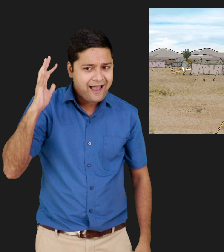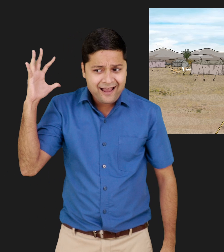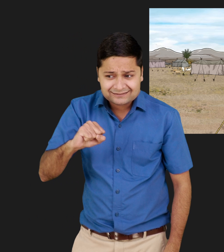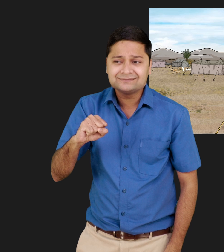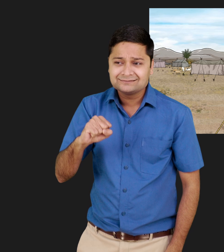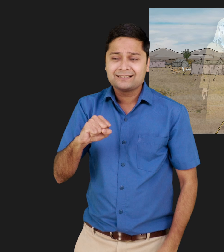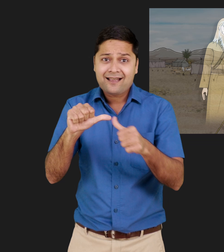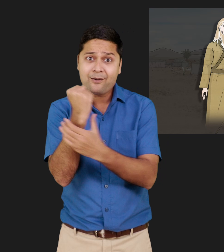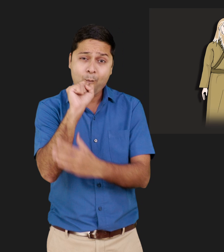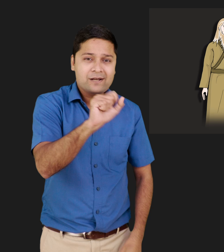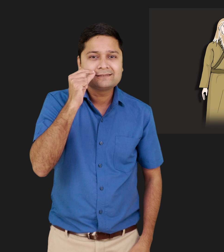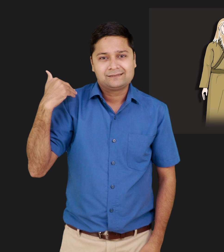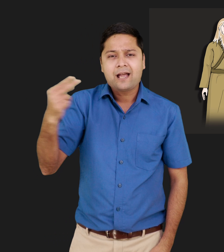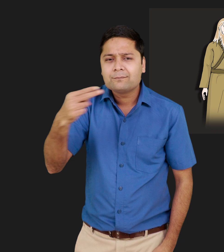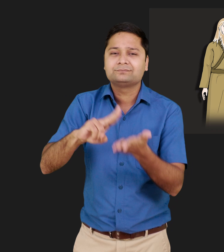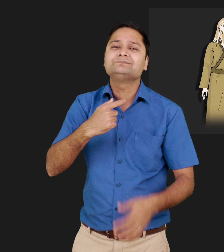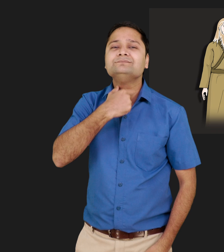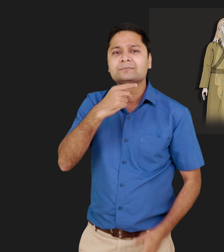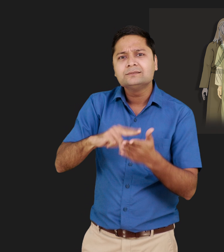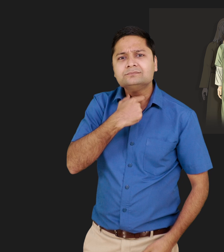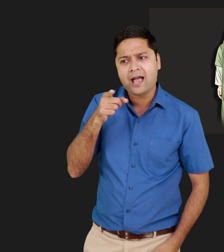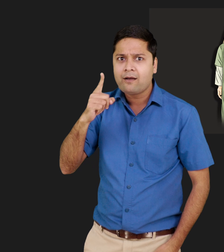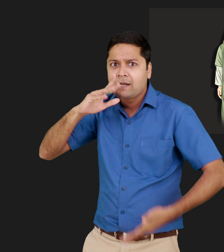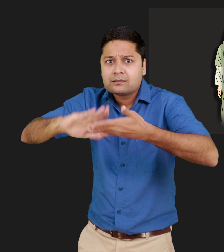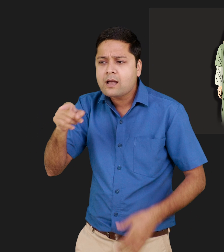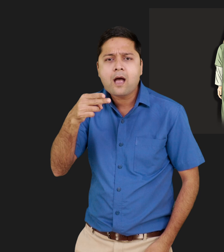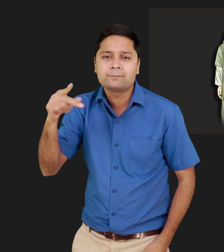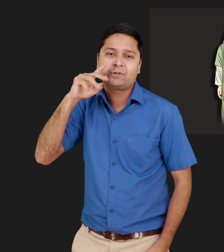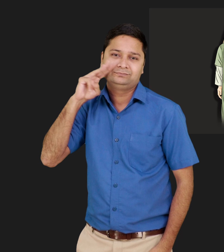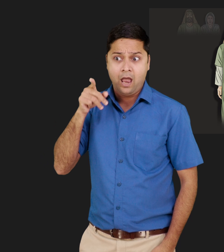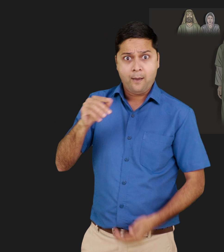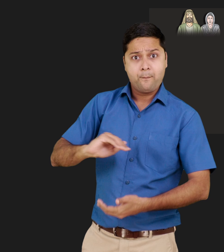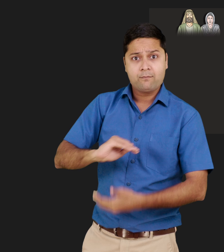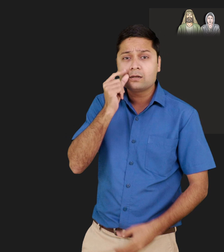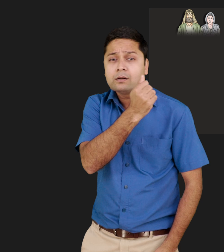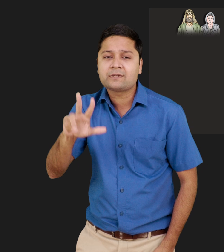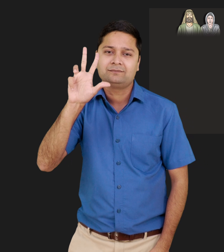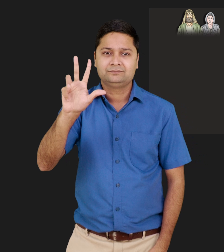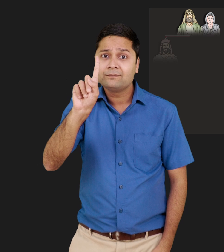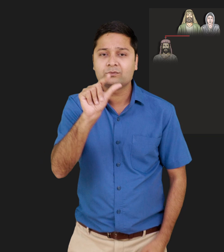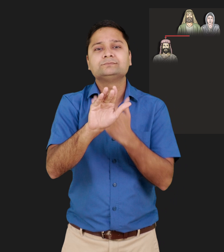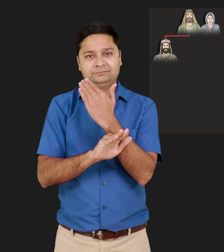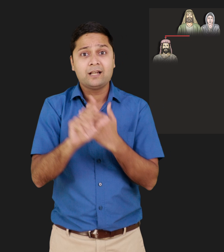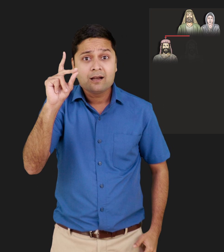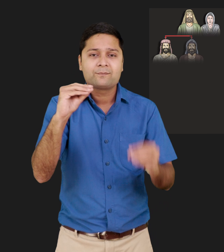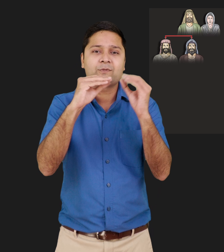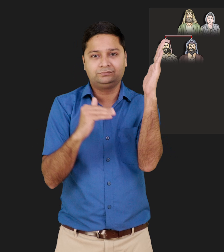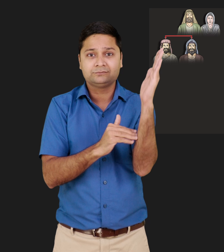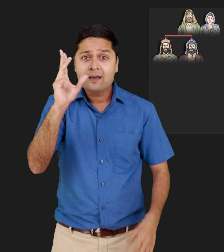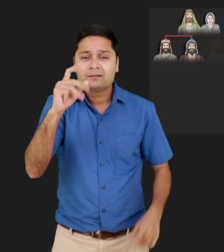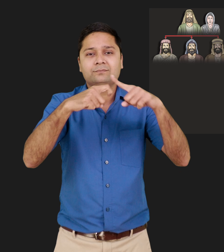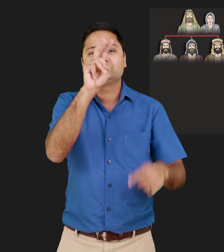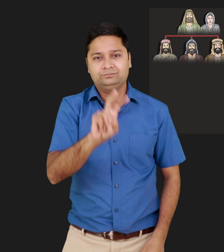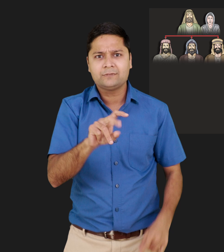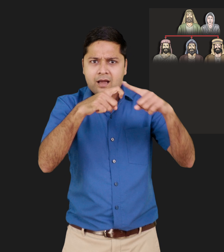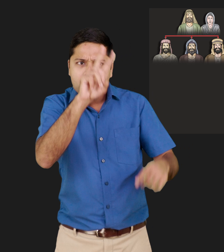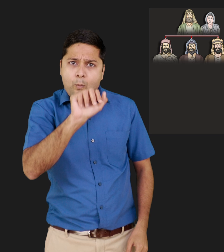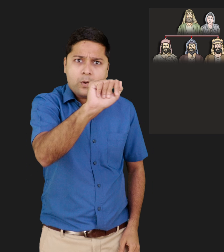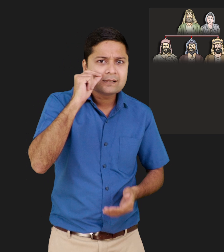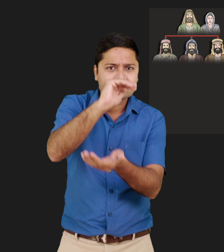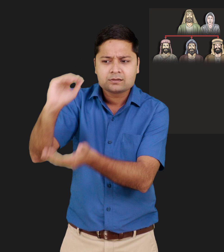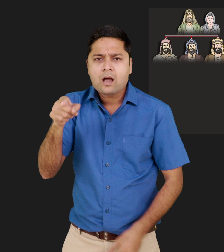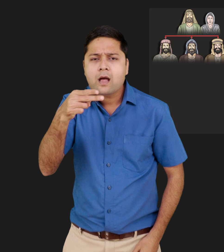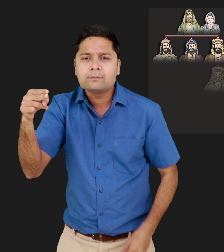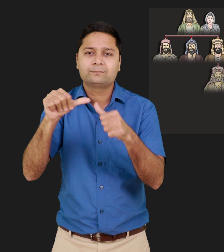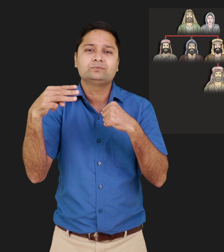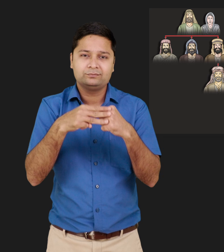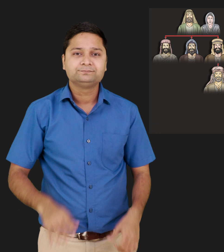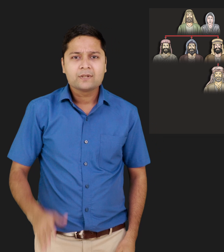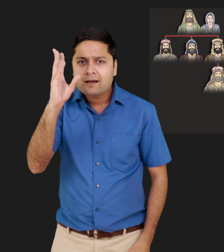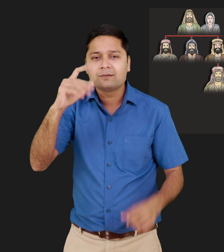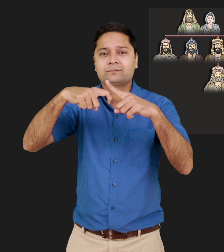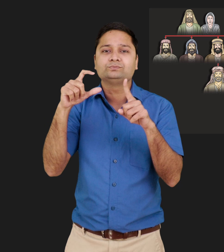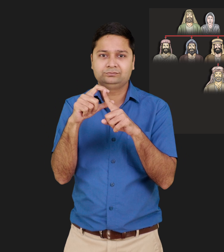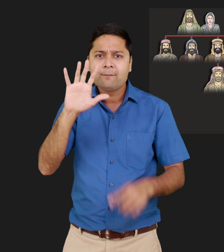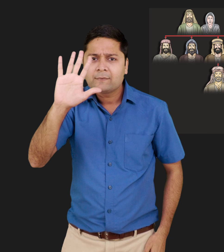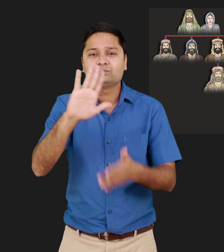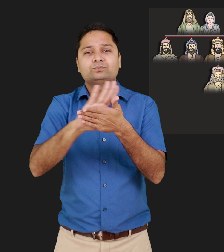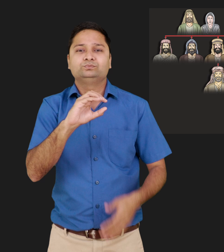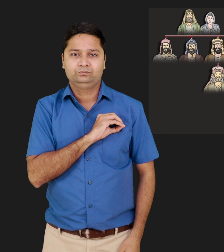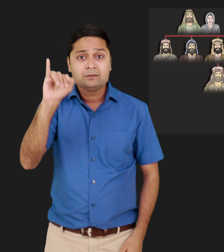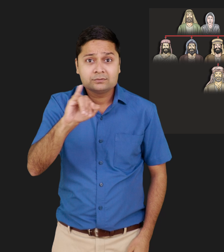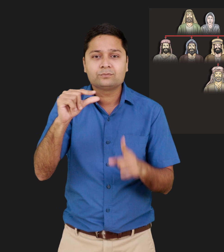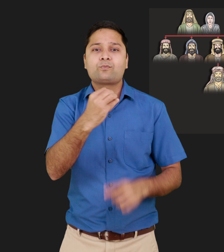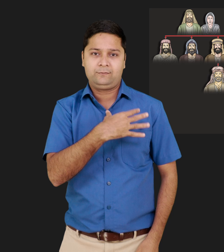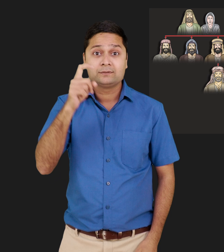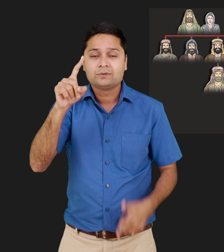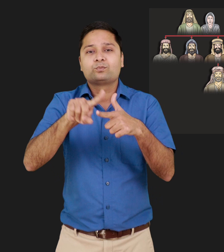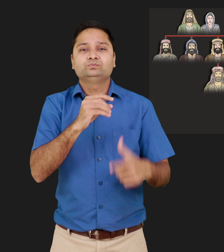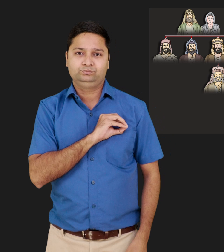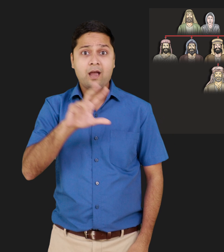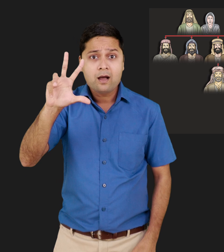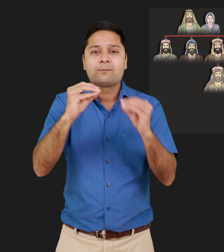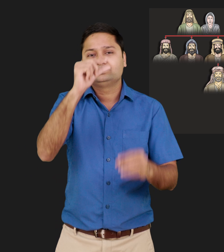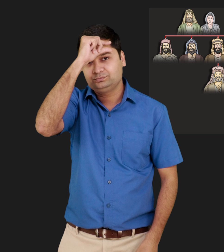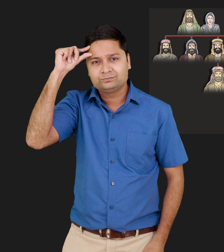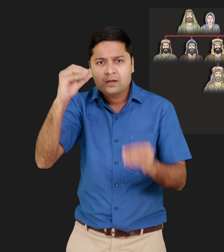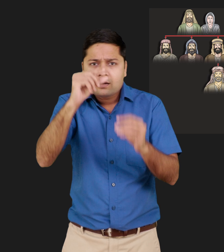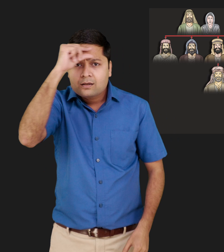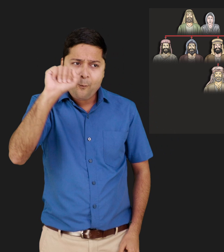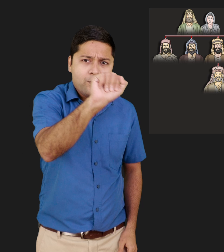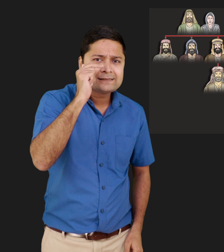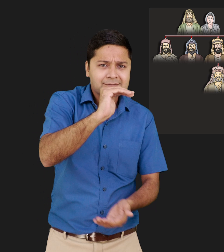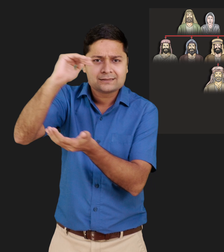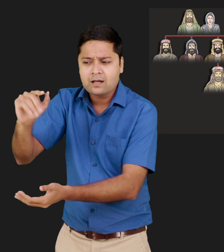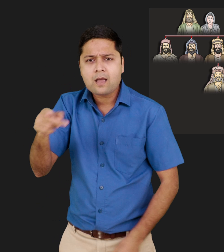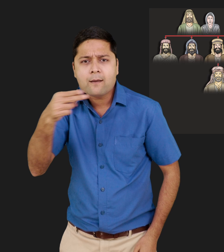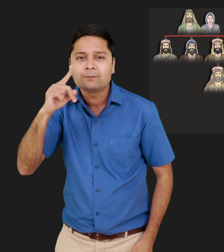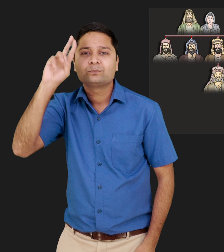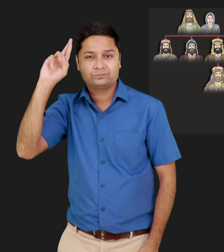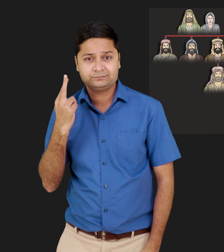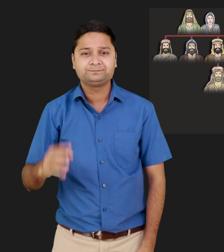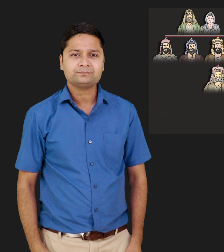Some time later, Abraham was told, “Milcah has also borne sons to your brother Nahor: Uz the firstborn, his brother Buz, Kemuel (the father of Aram), Chesed, Hazo, Pildash, Jidlaph, and Bethuel.”